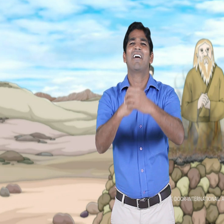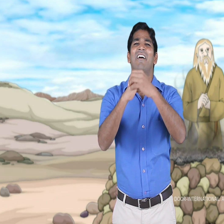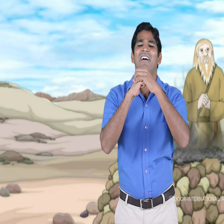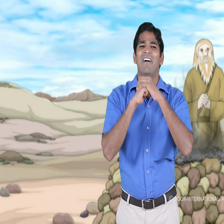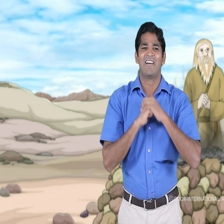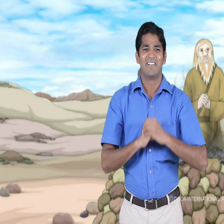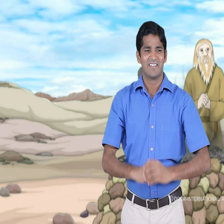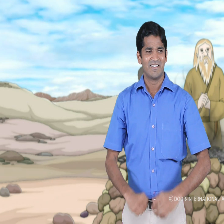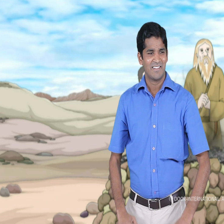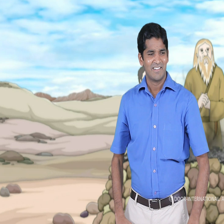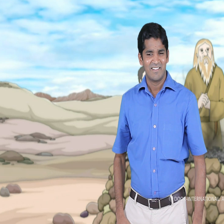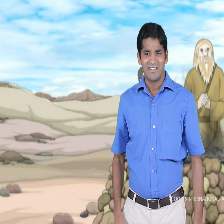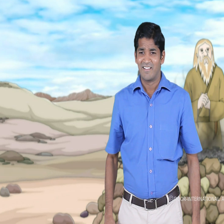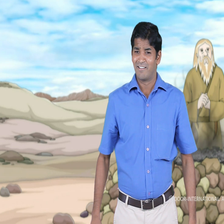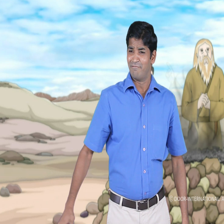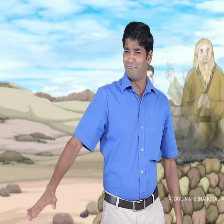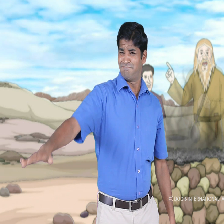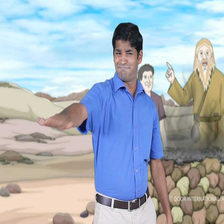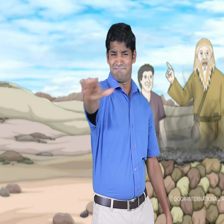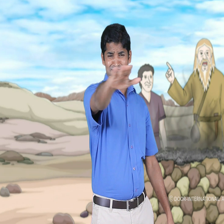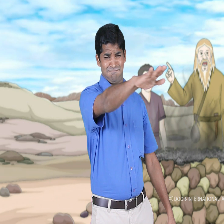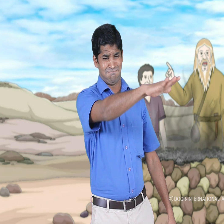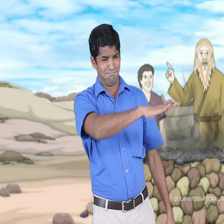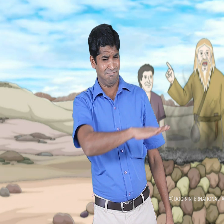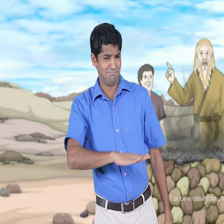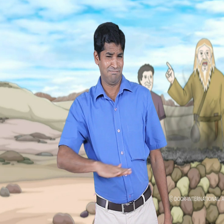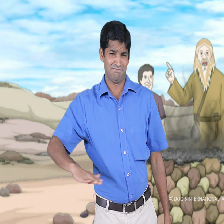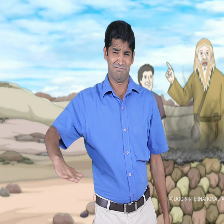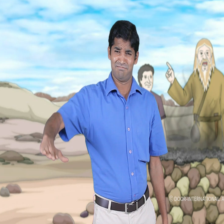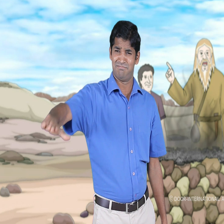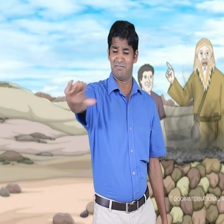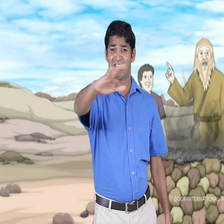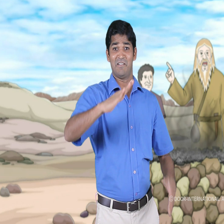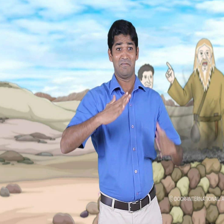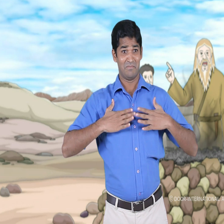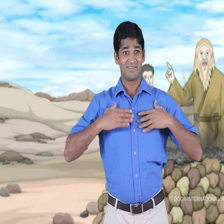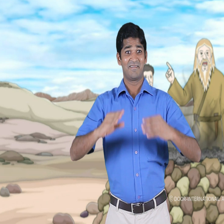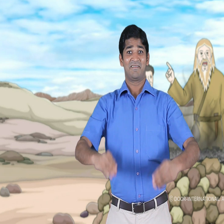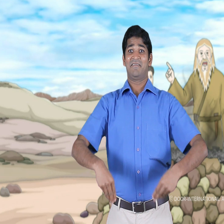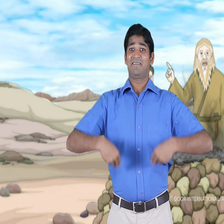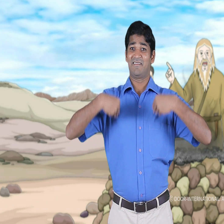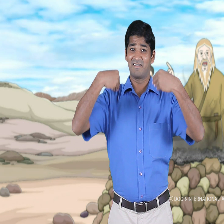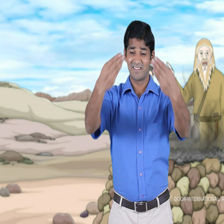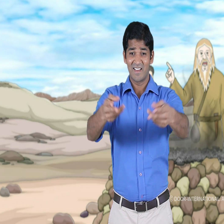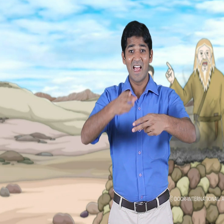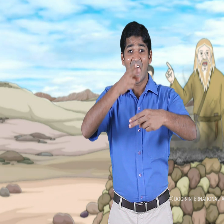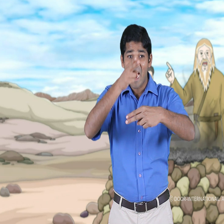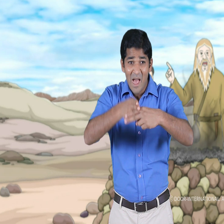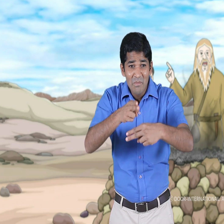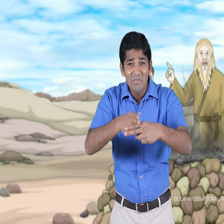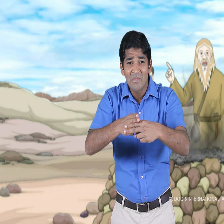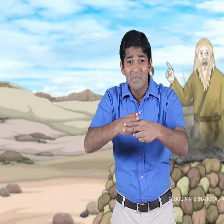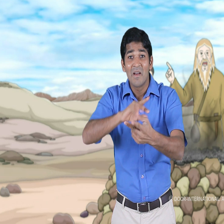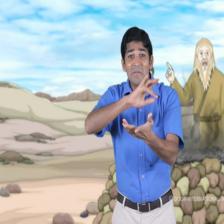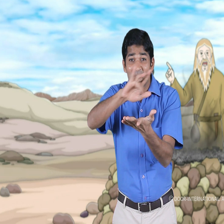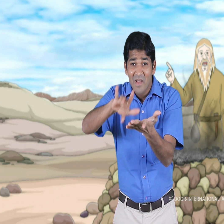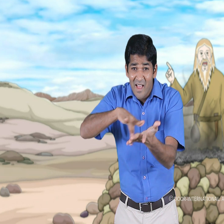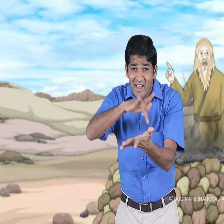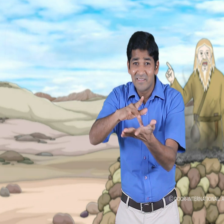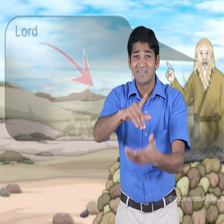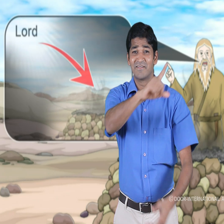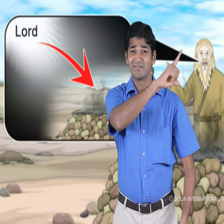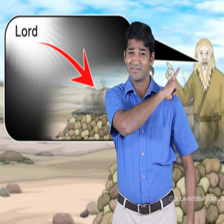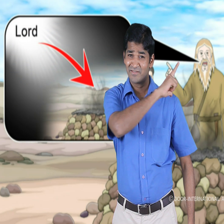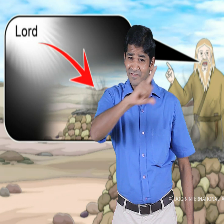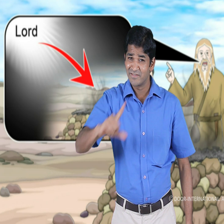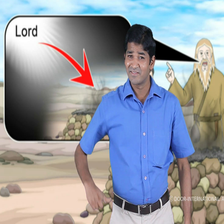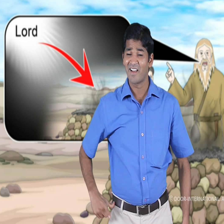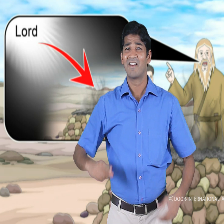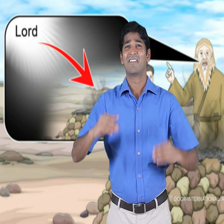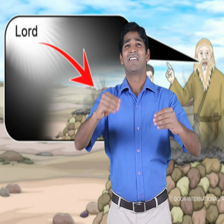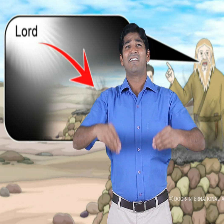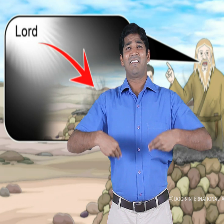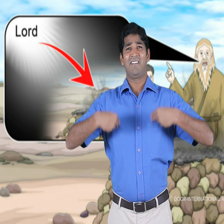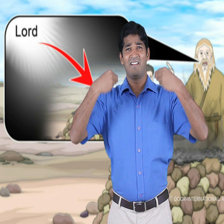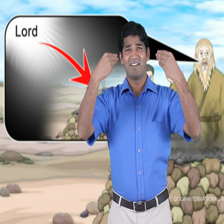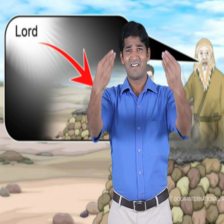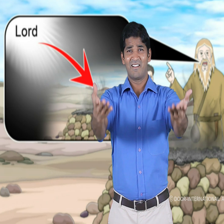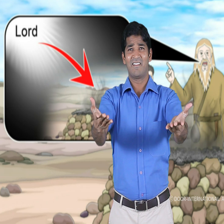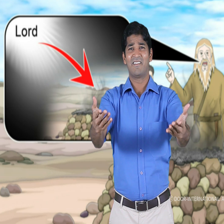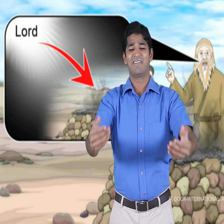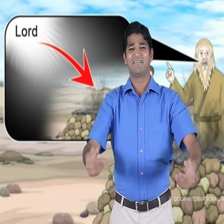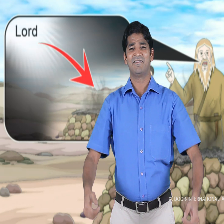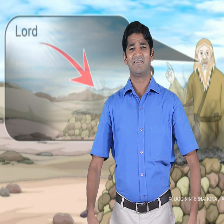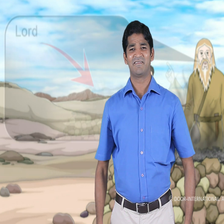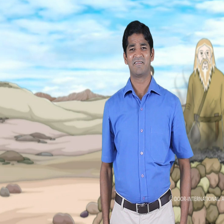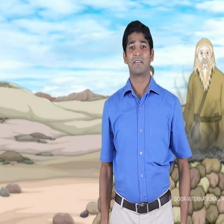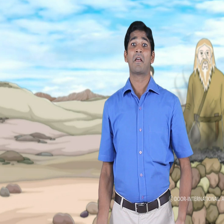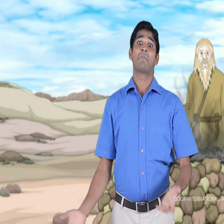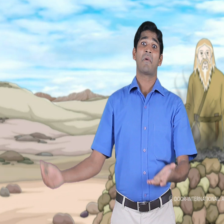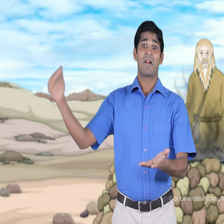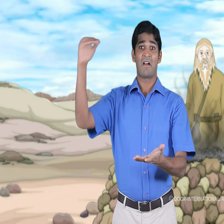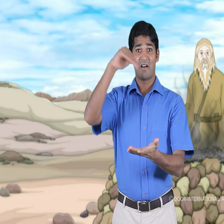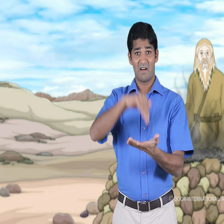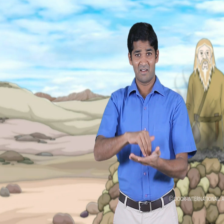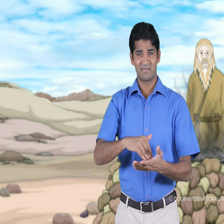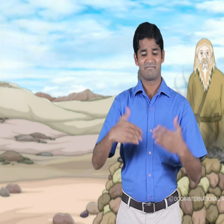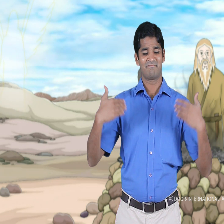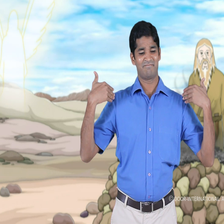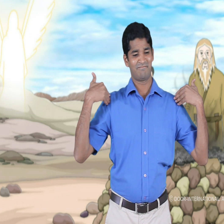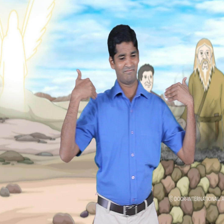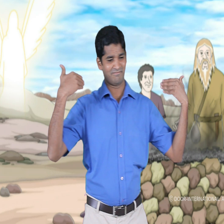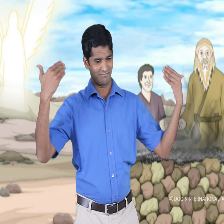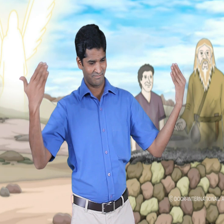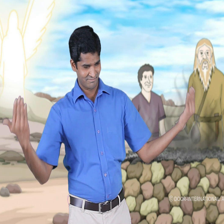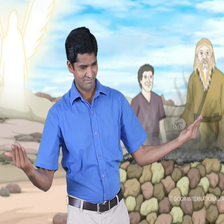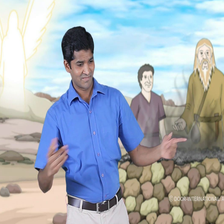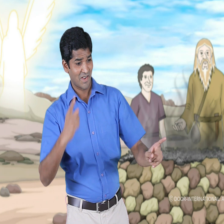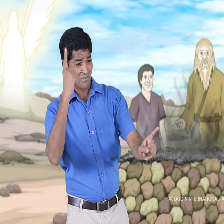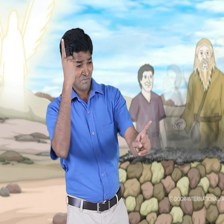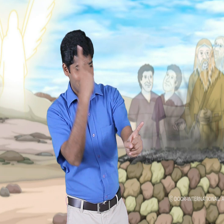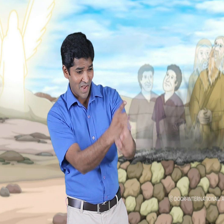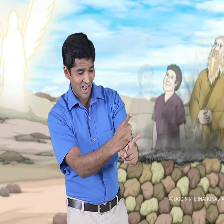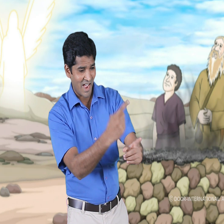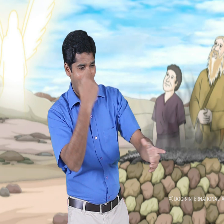And Abraham called that place The LORD Will Provide. So to this day it is said, “On the mountain of the LORD it will be provided.”